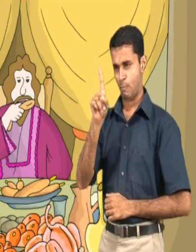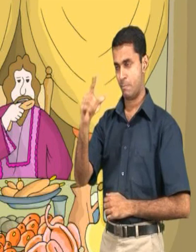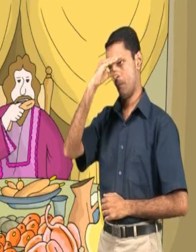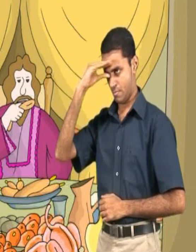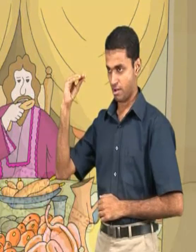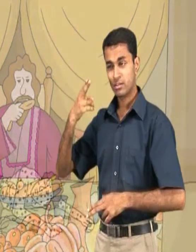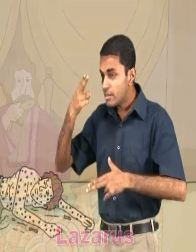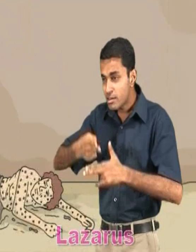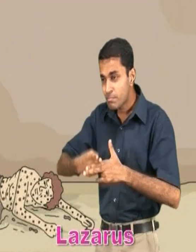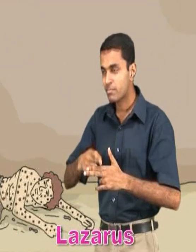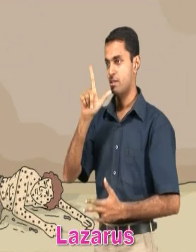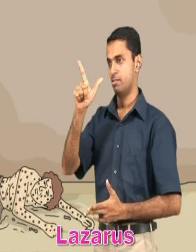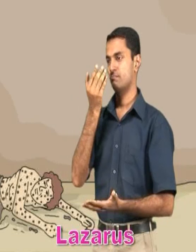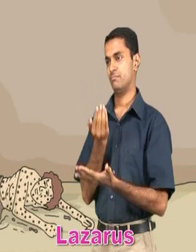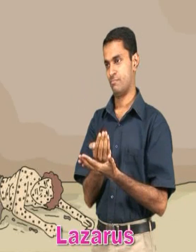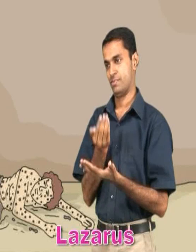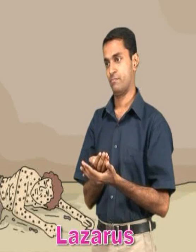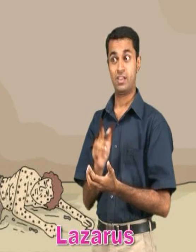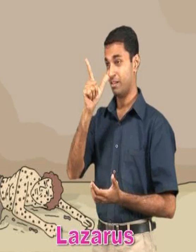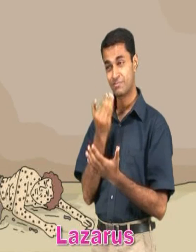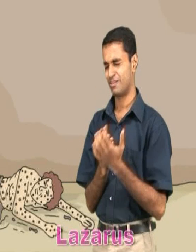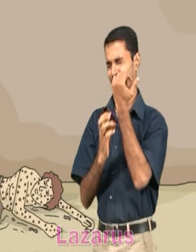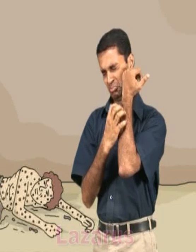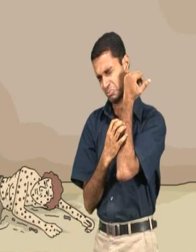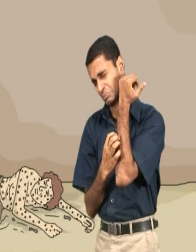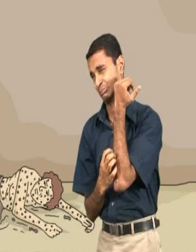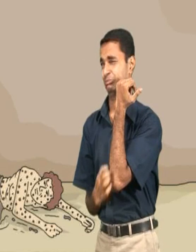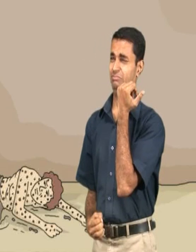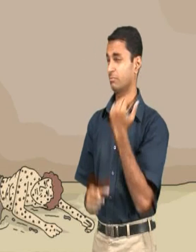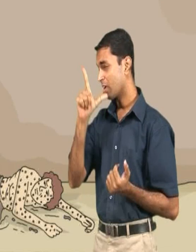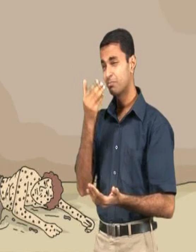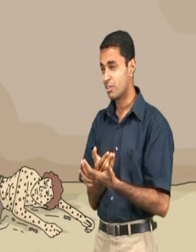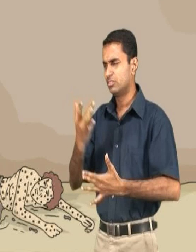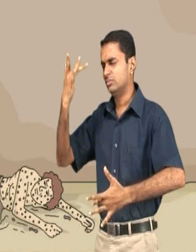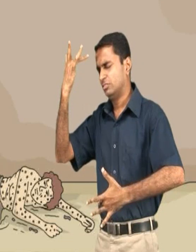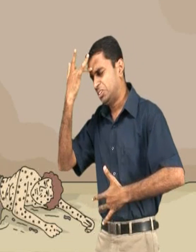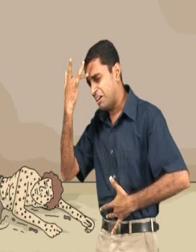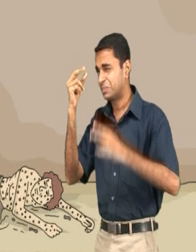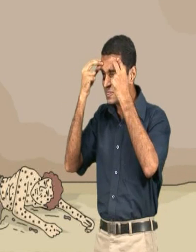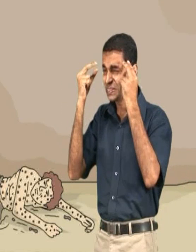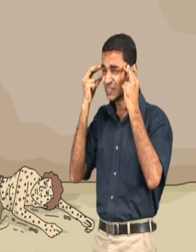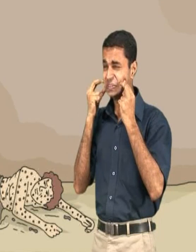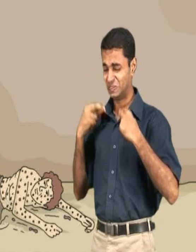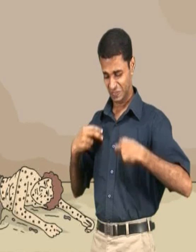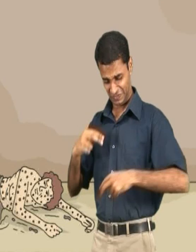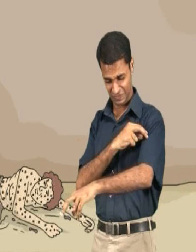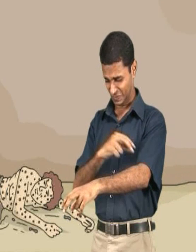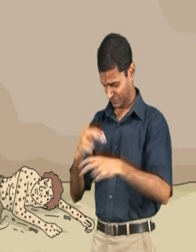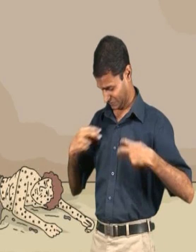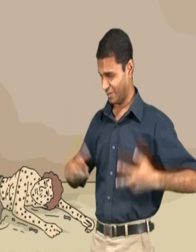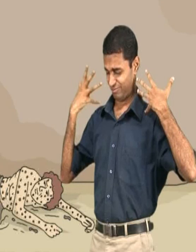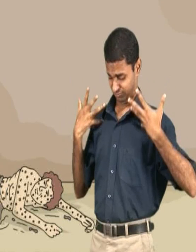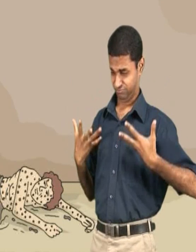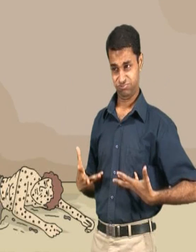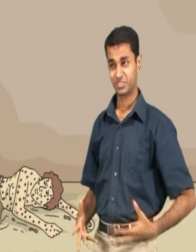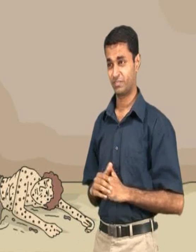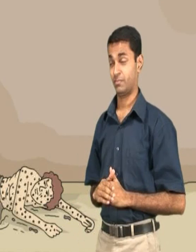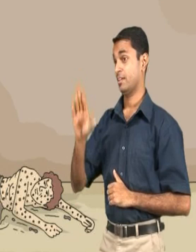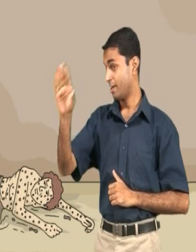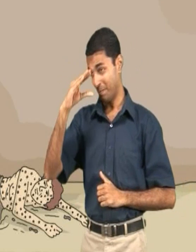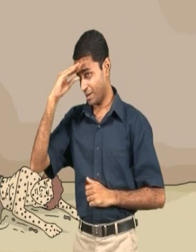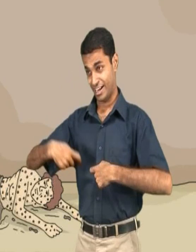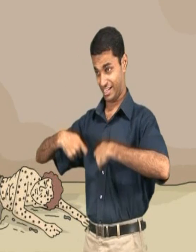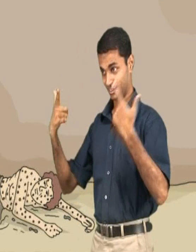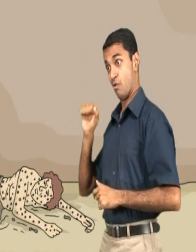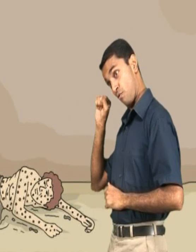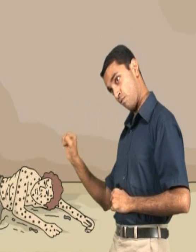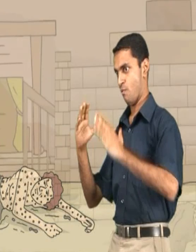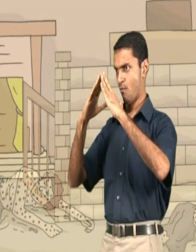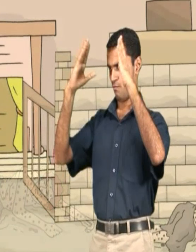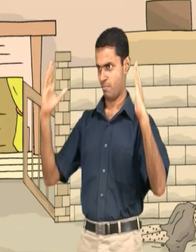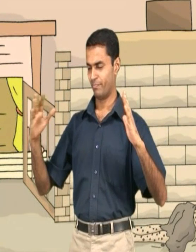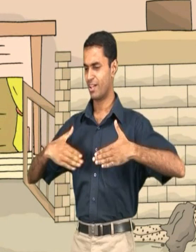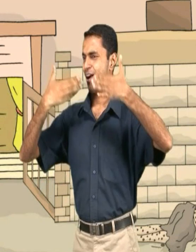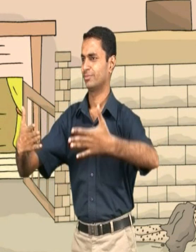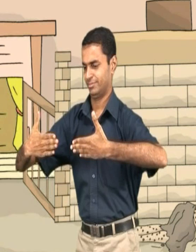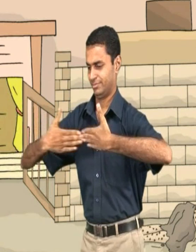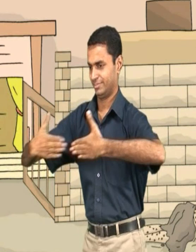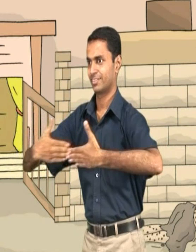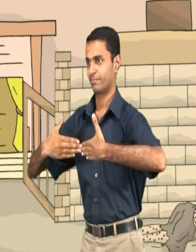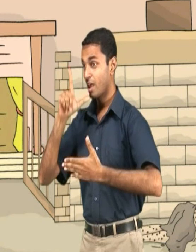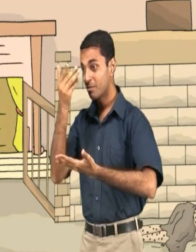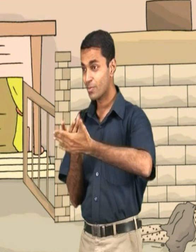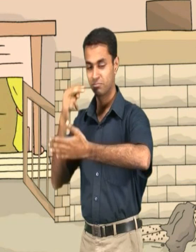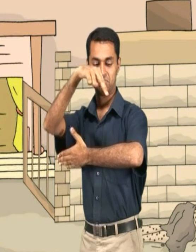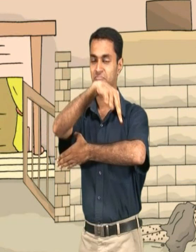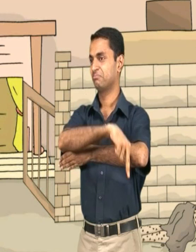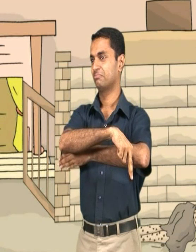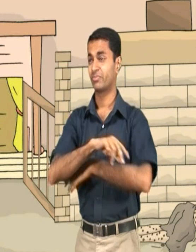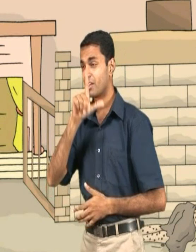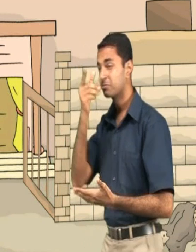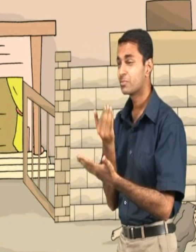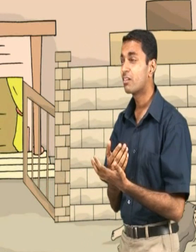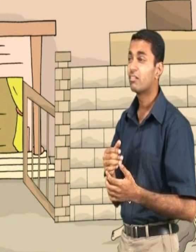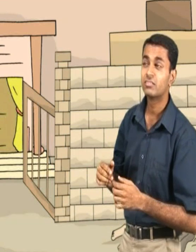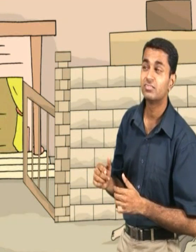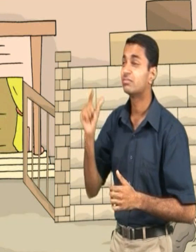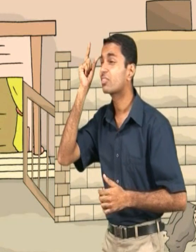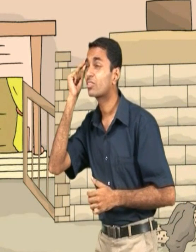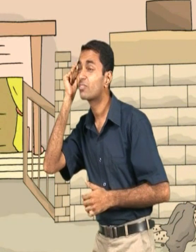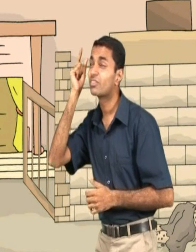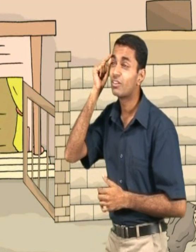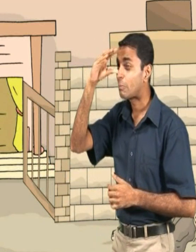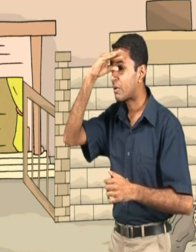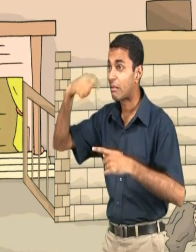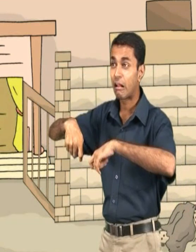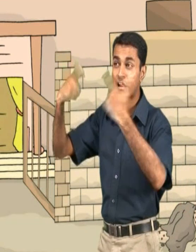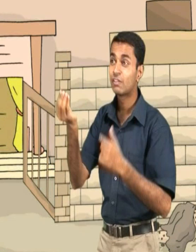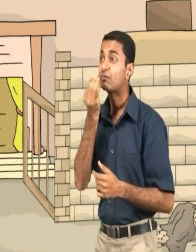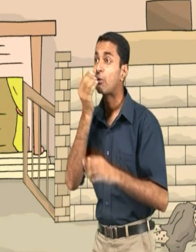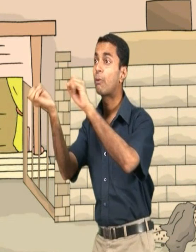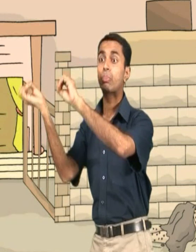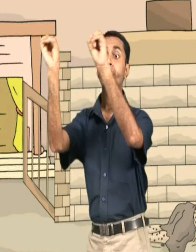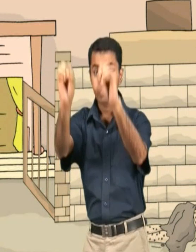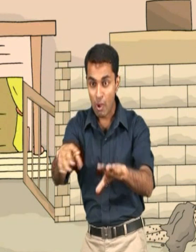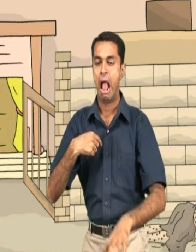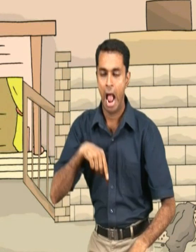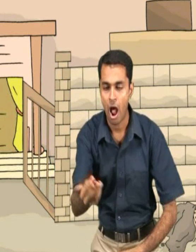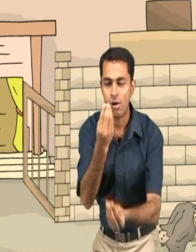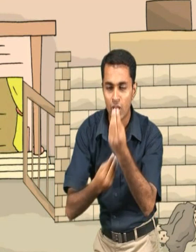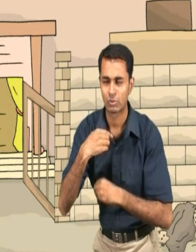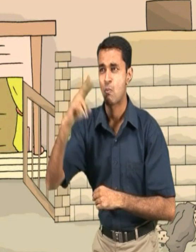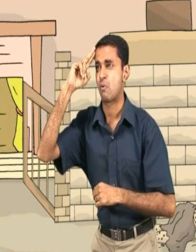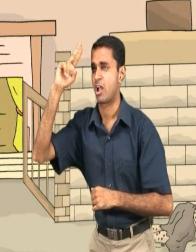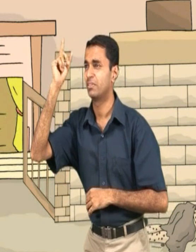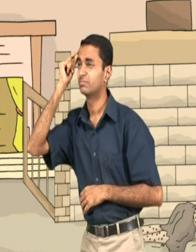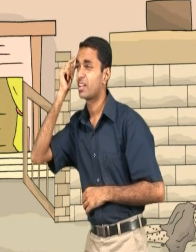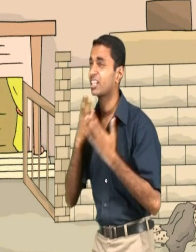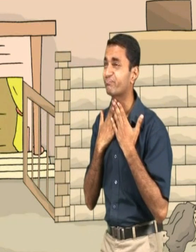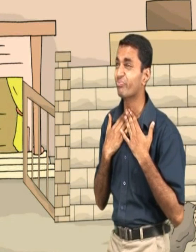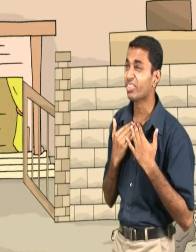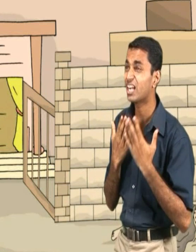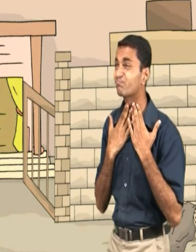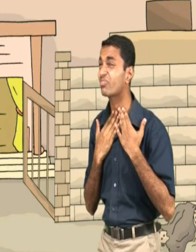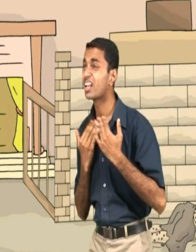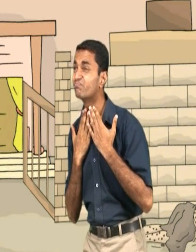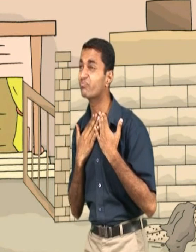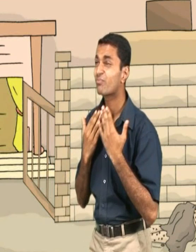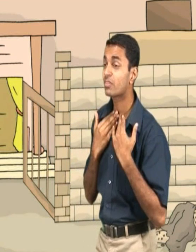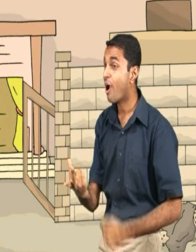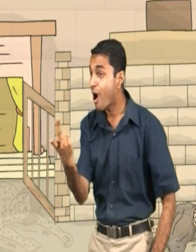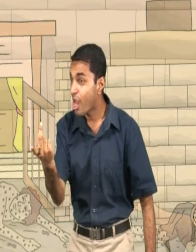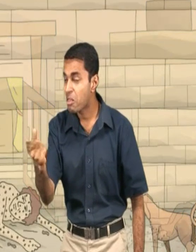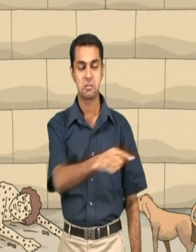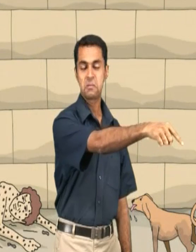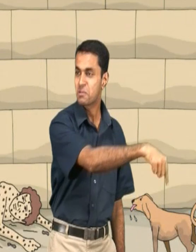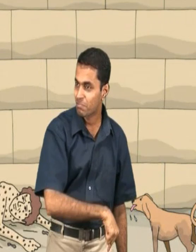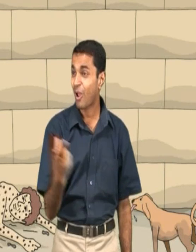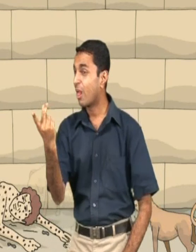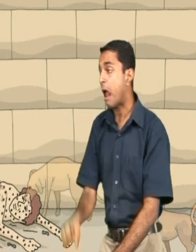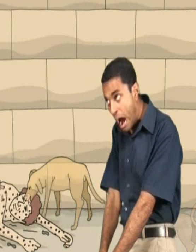And a beggar named Lazarus lay at his gate, covered with sores and longing to be fed with the crumbs that fell from the rich man’s table.